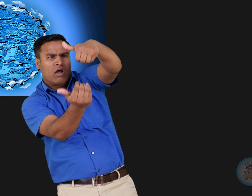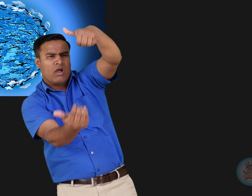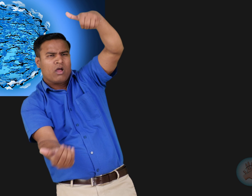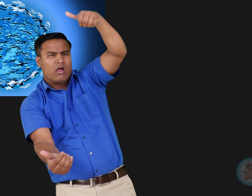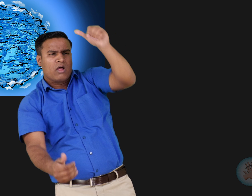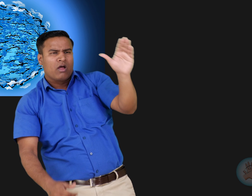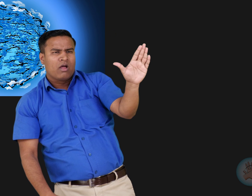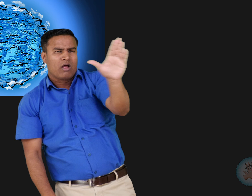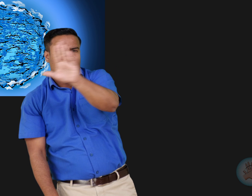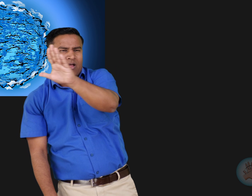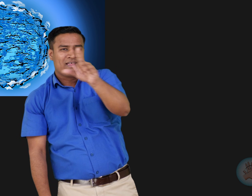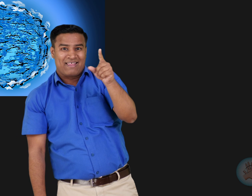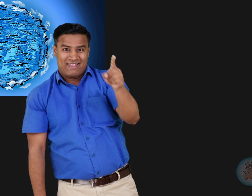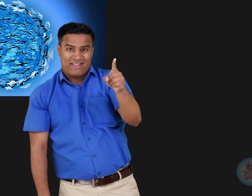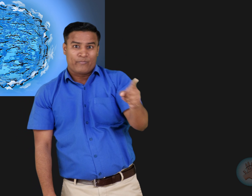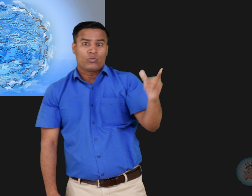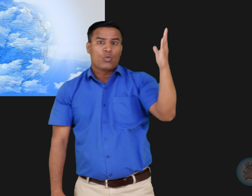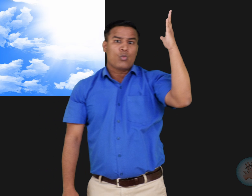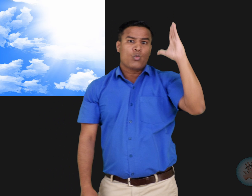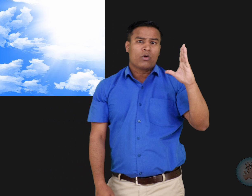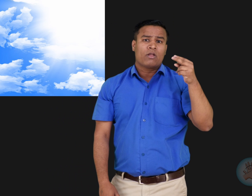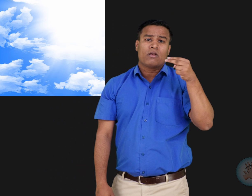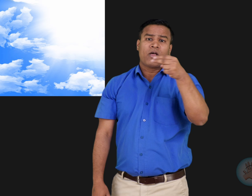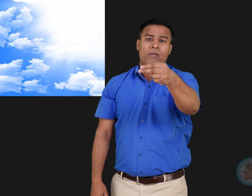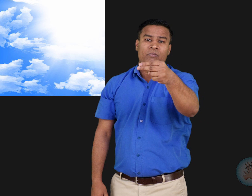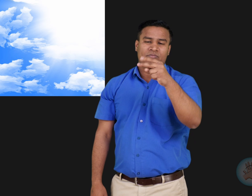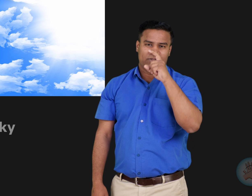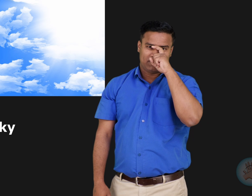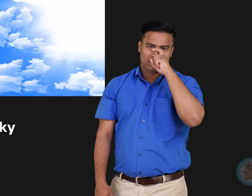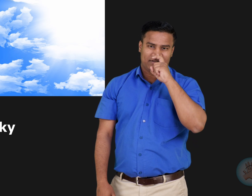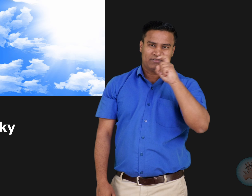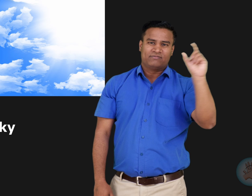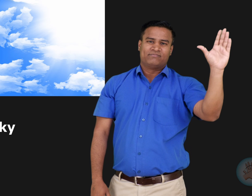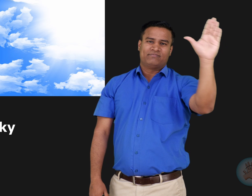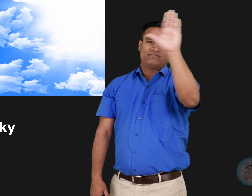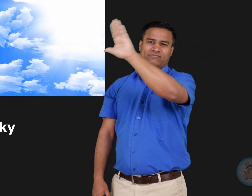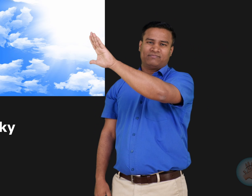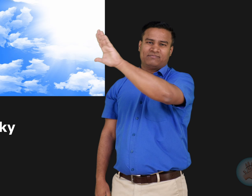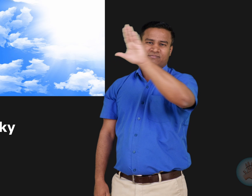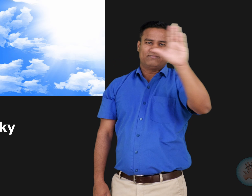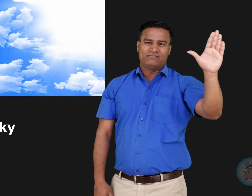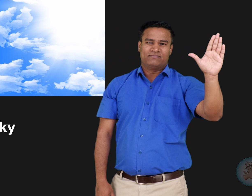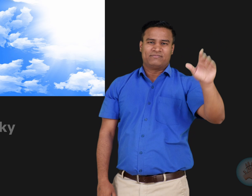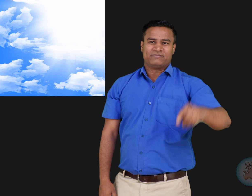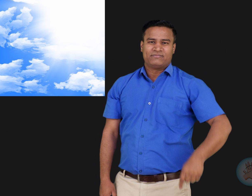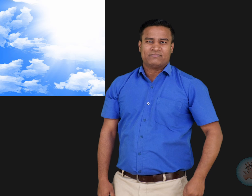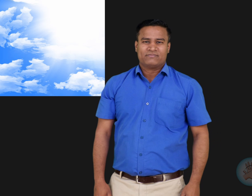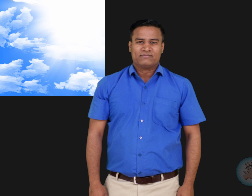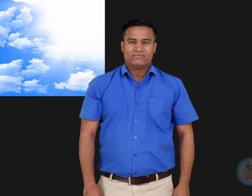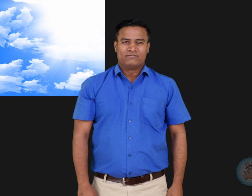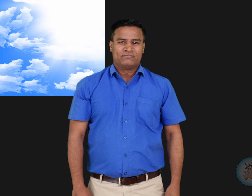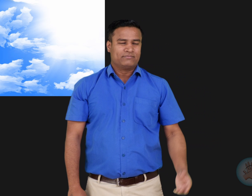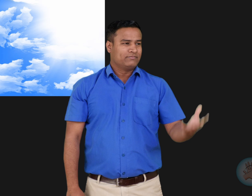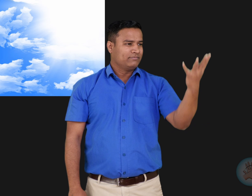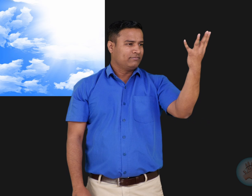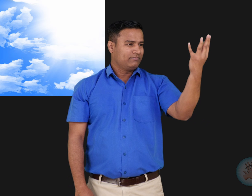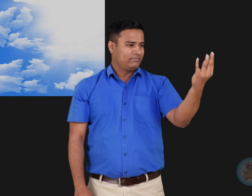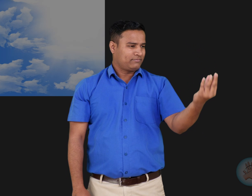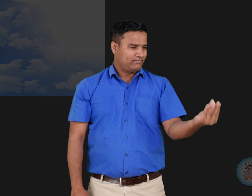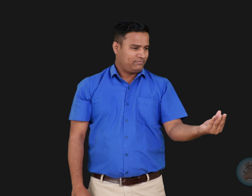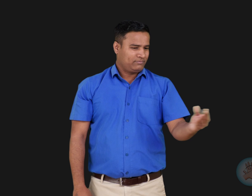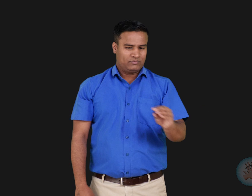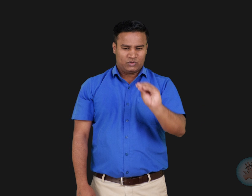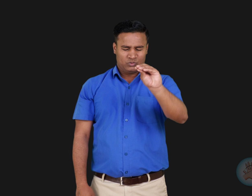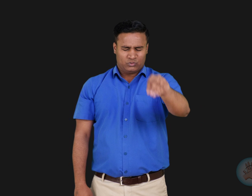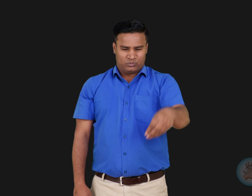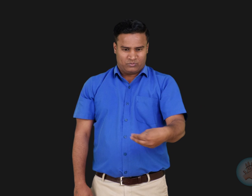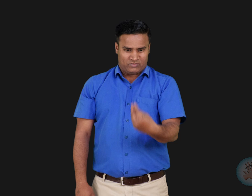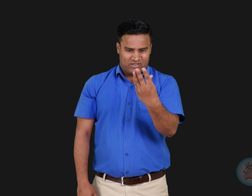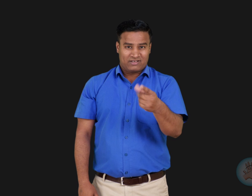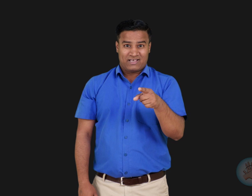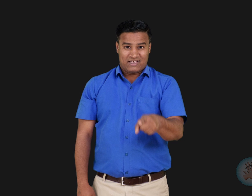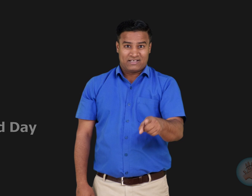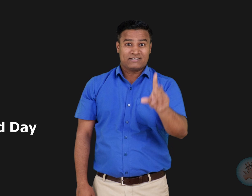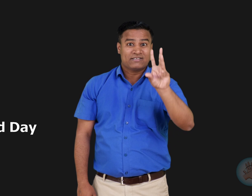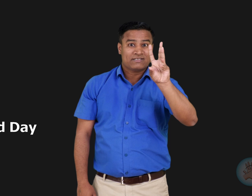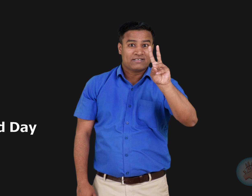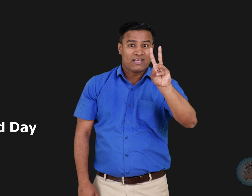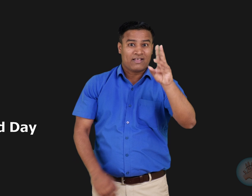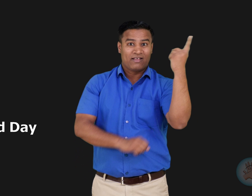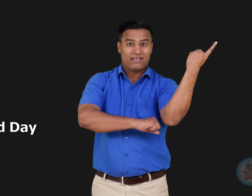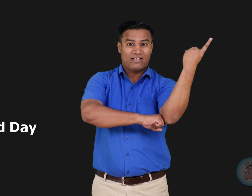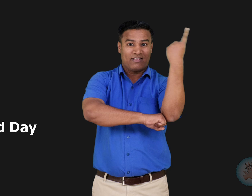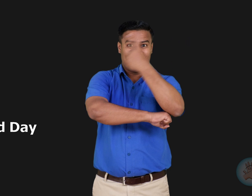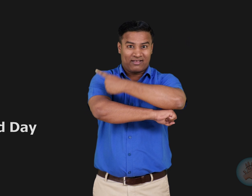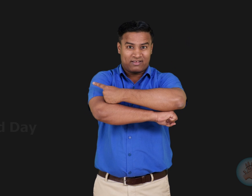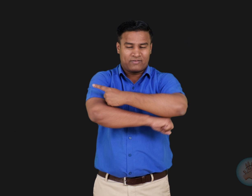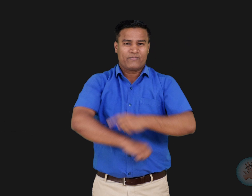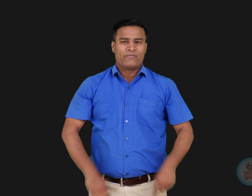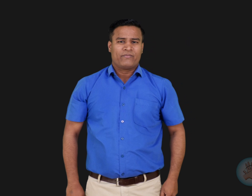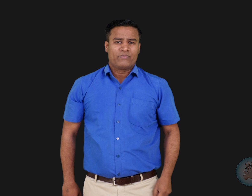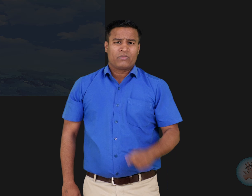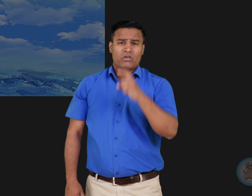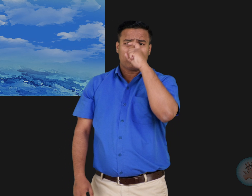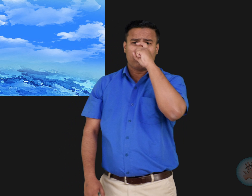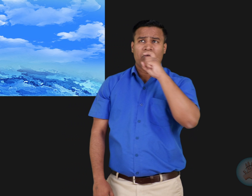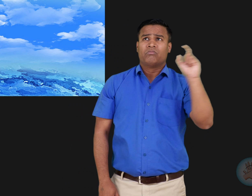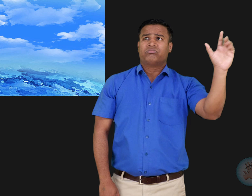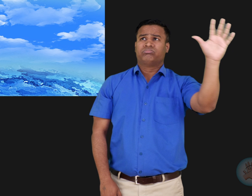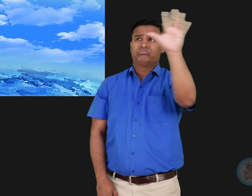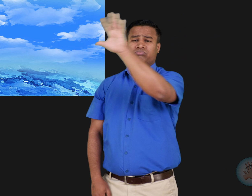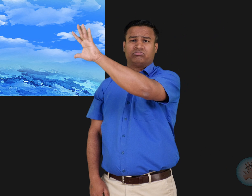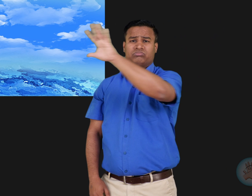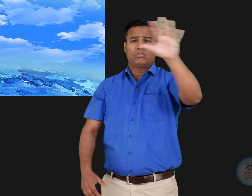God called the expanse “sky.” And there was evening, and there was morning—the second day.